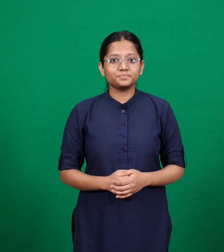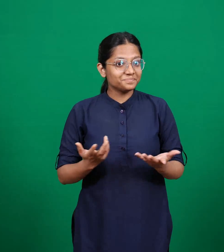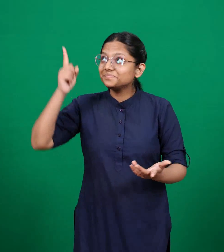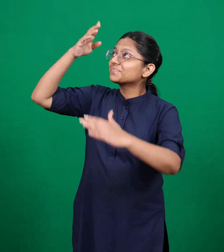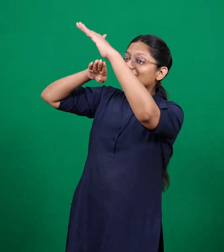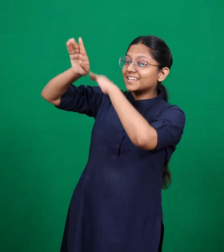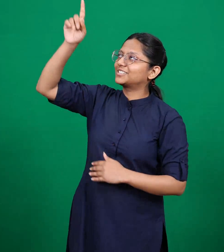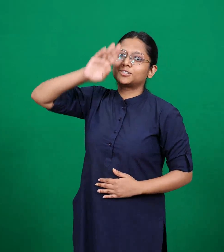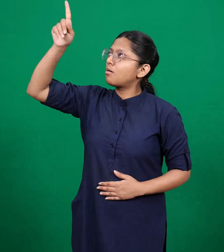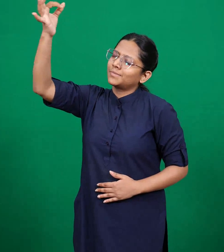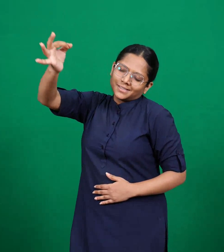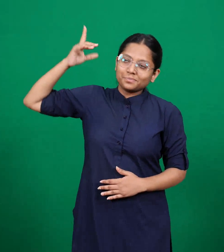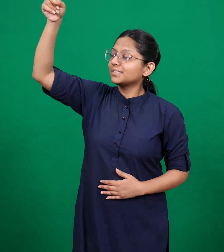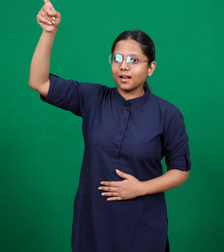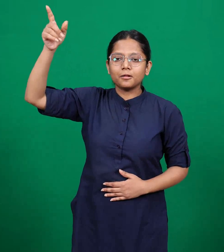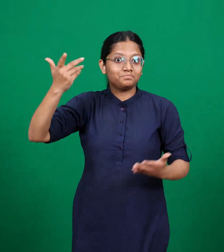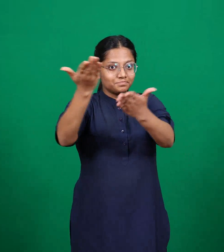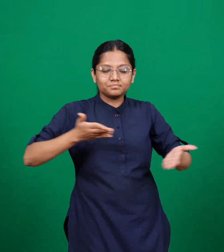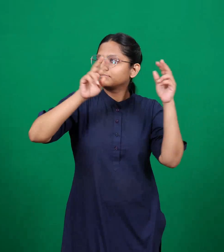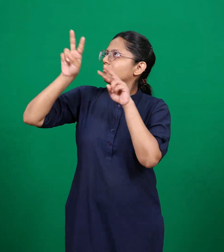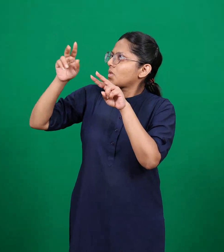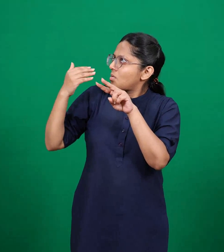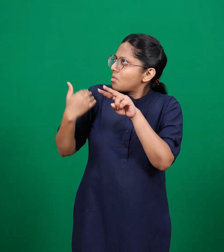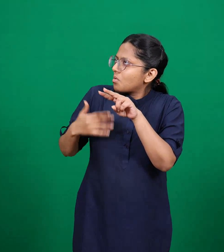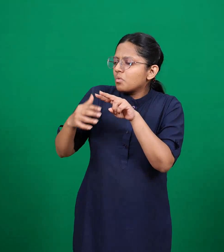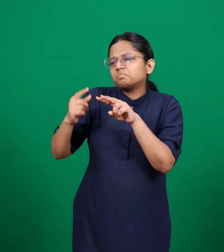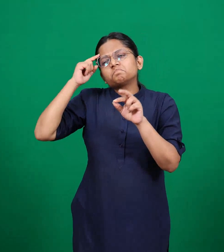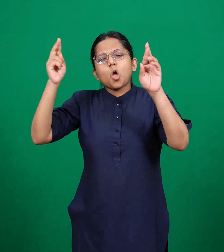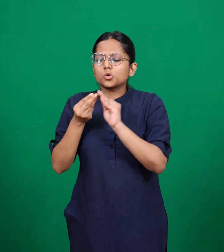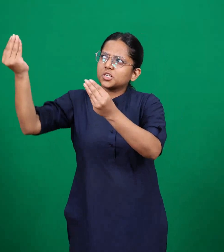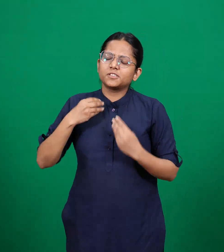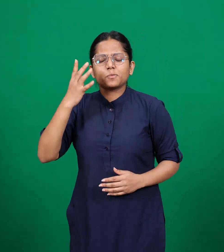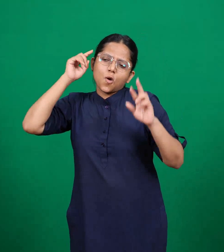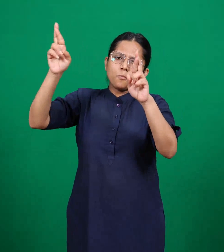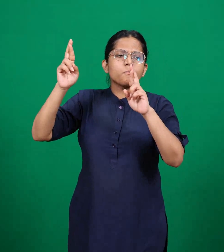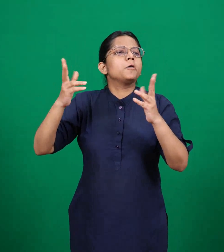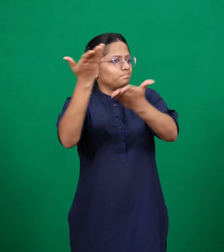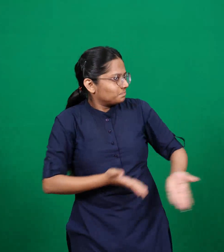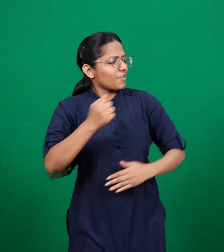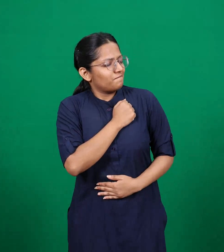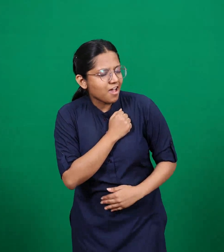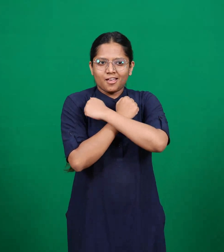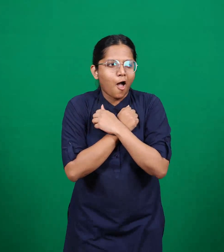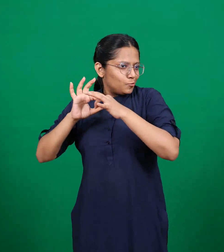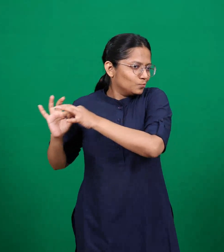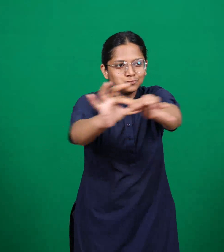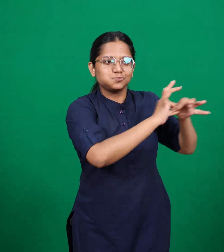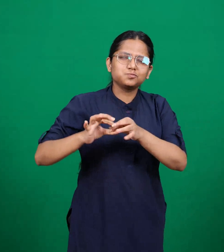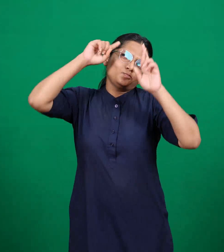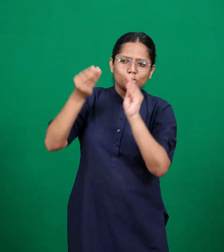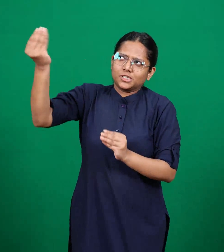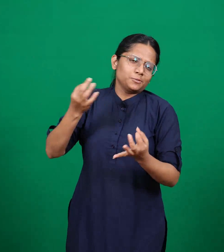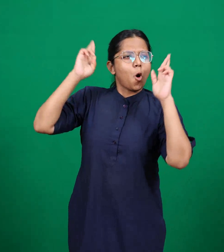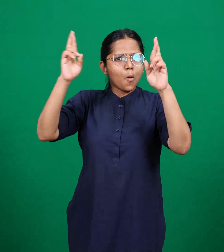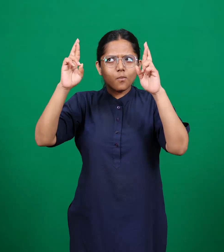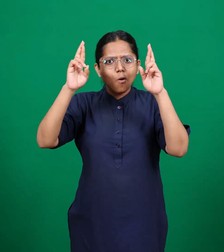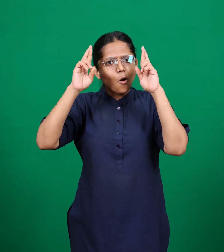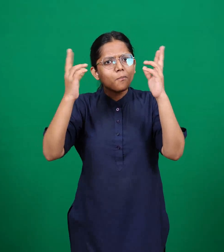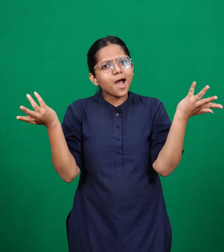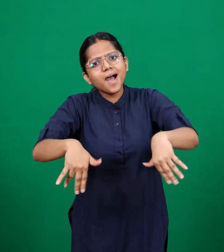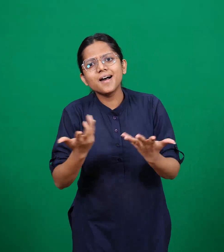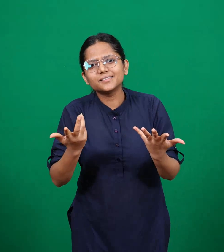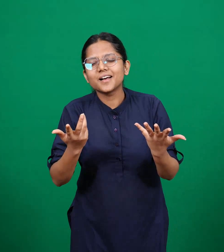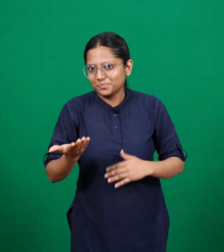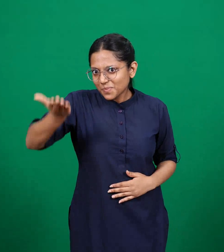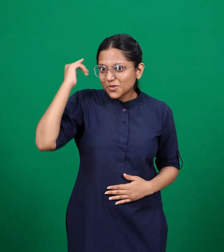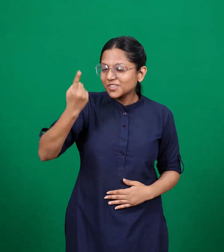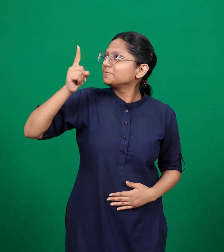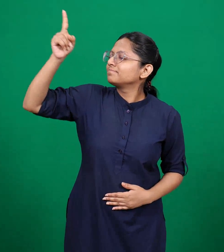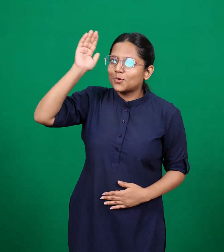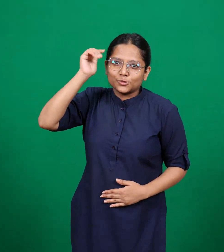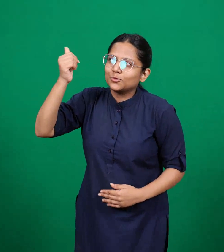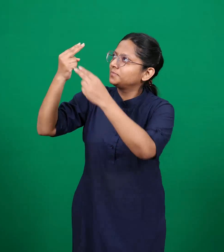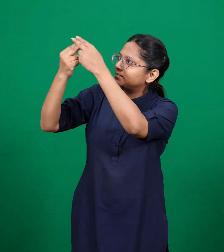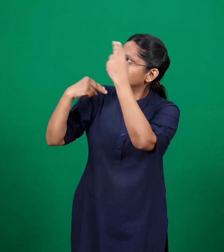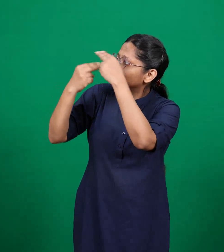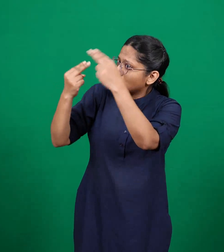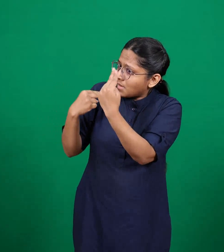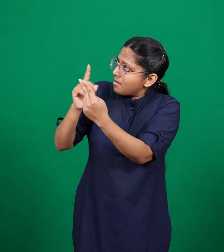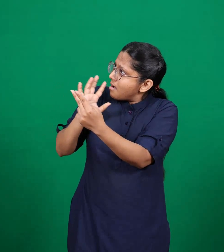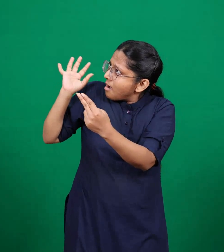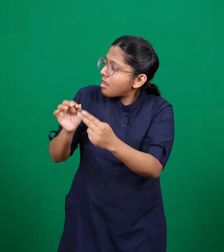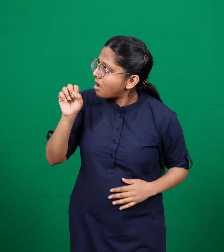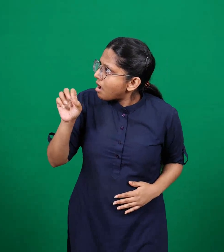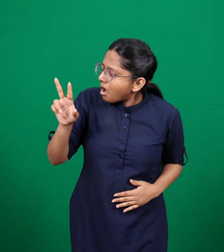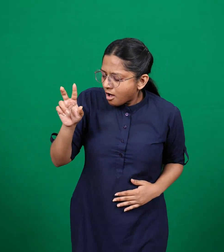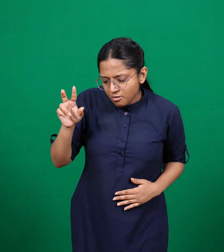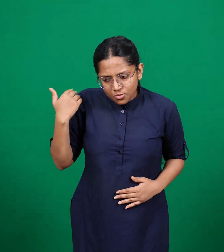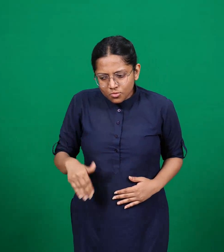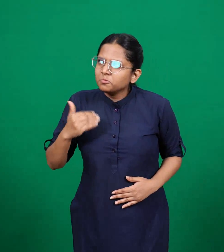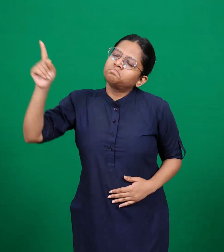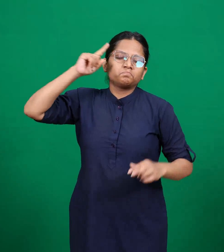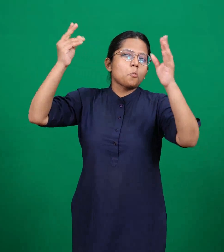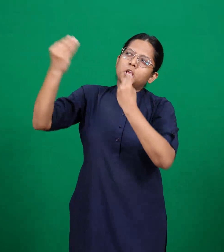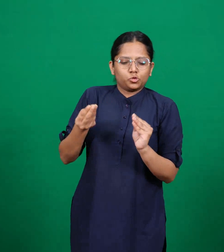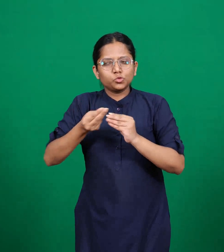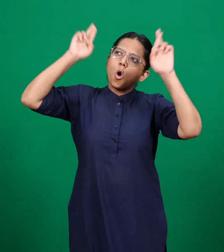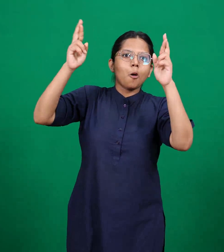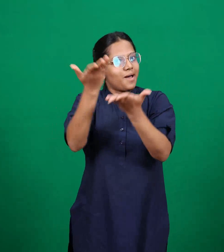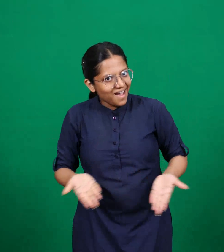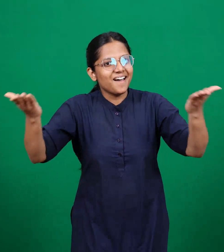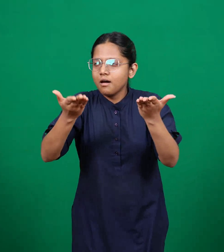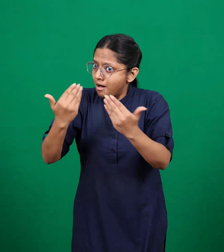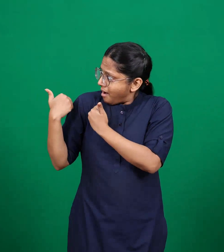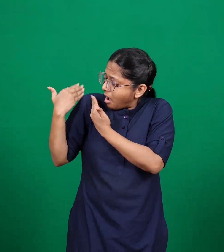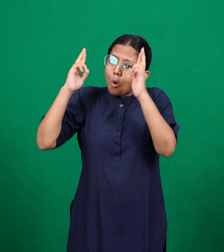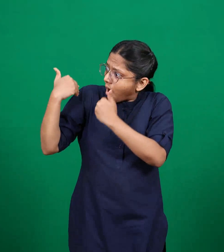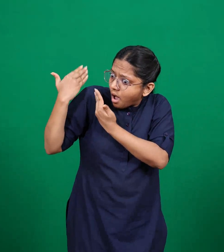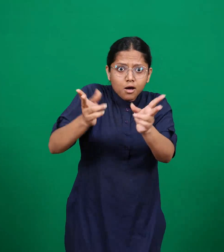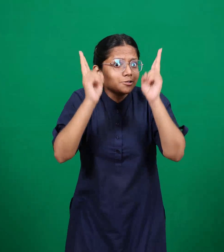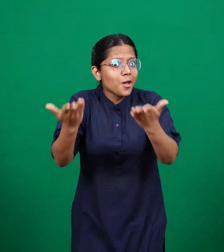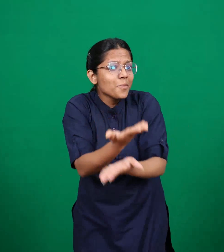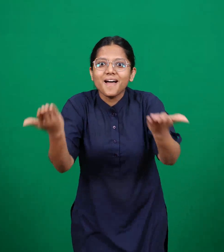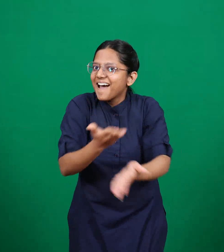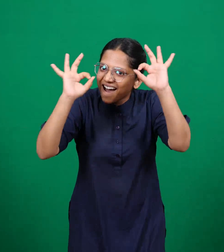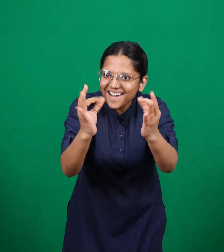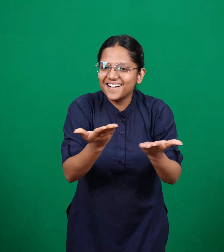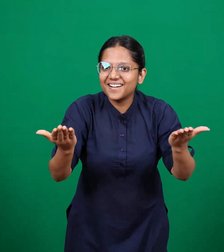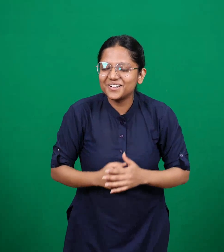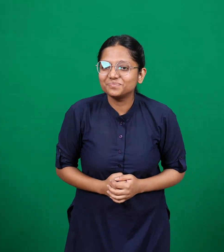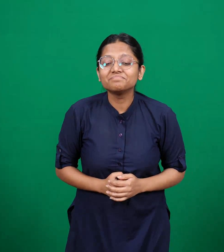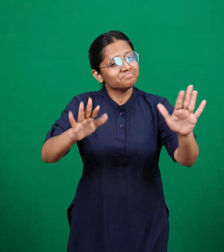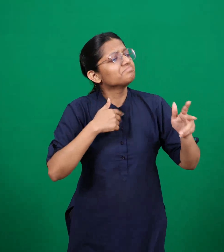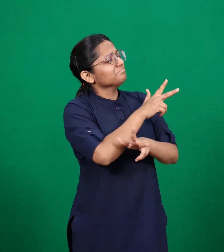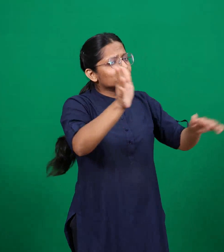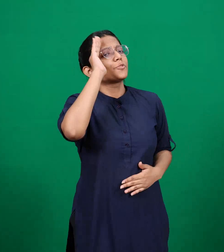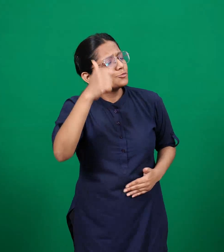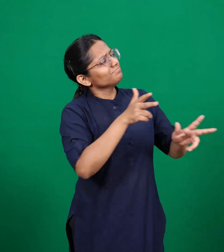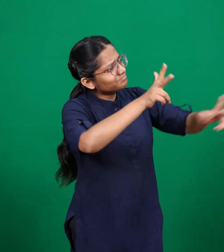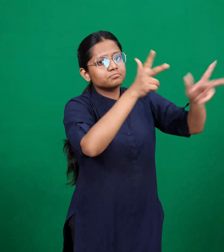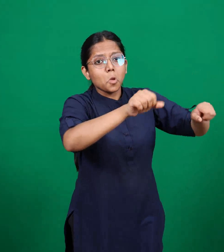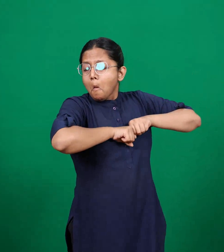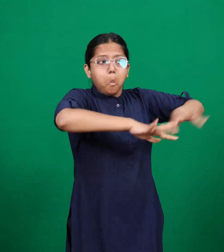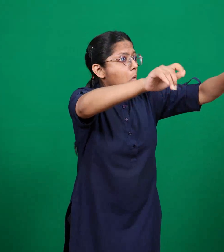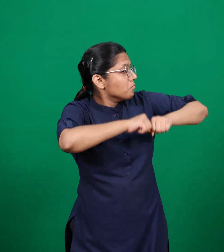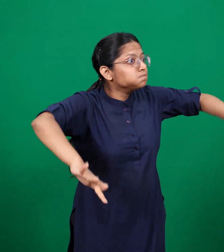the faith and love proceeding from the hope stored up for you in heaven, of which you have already heard in the word of truth, the gospel that has come to you.